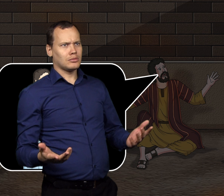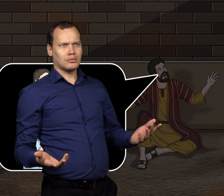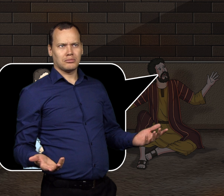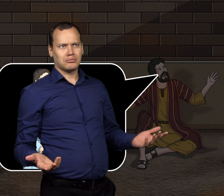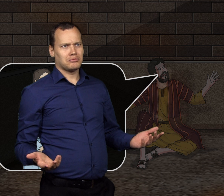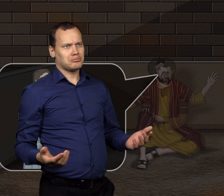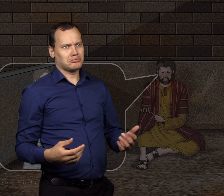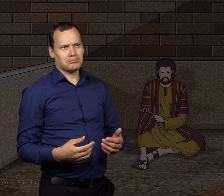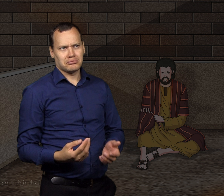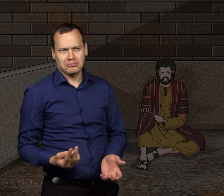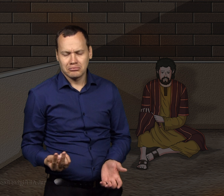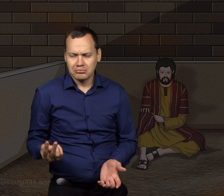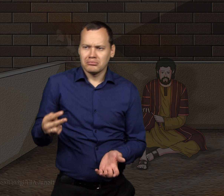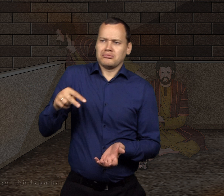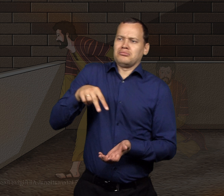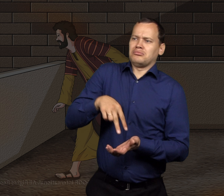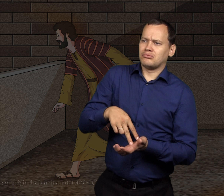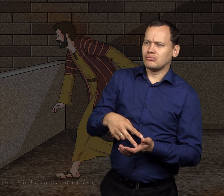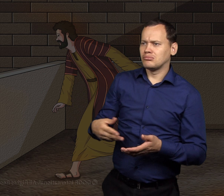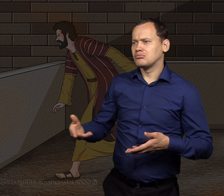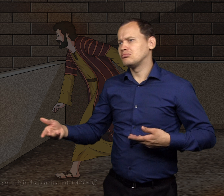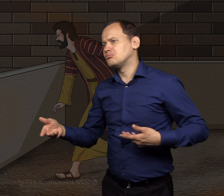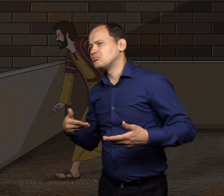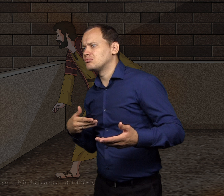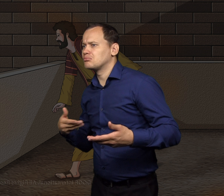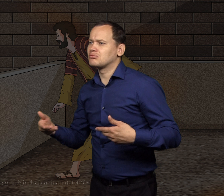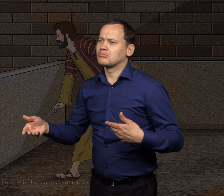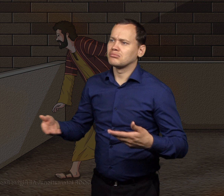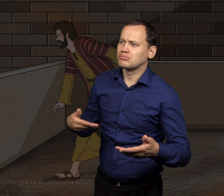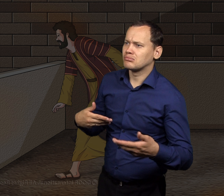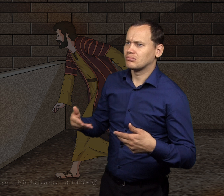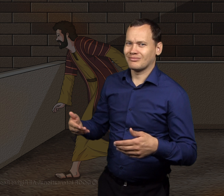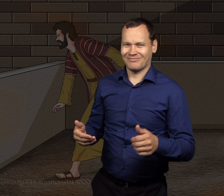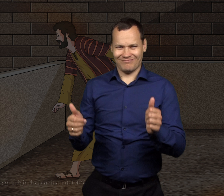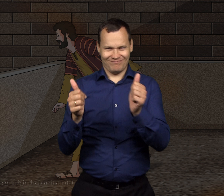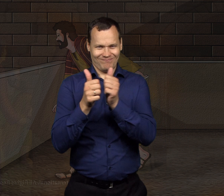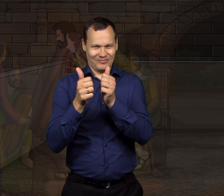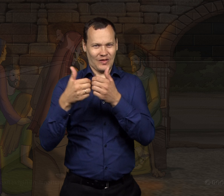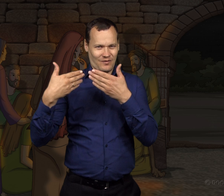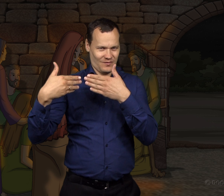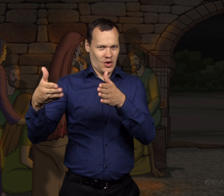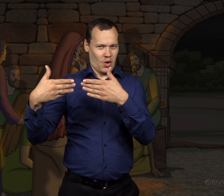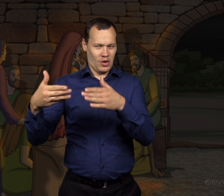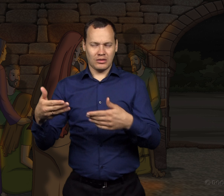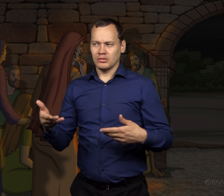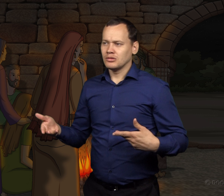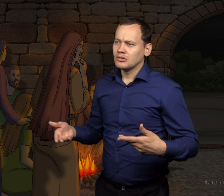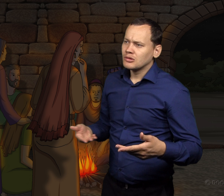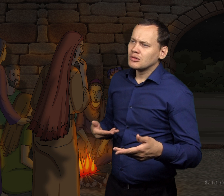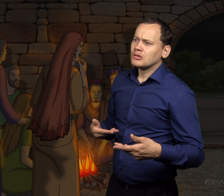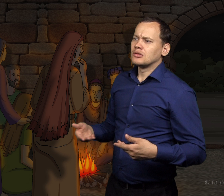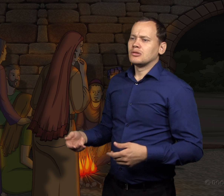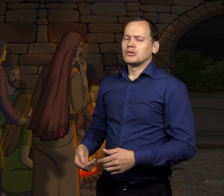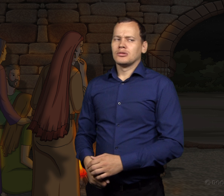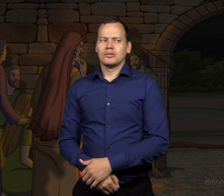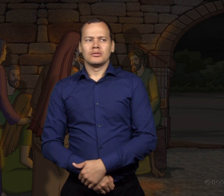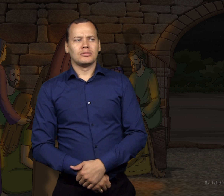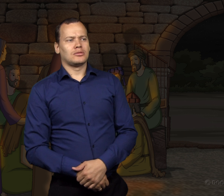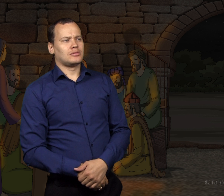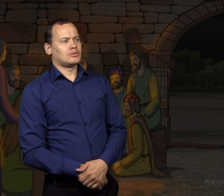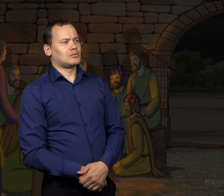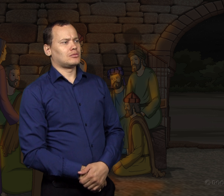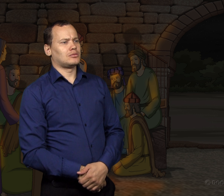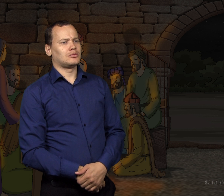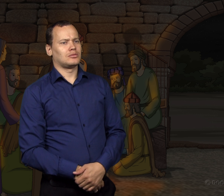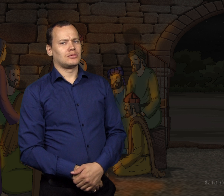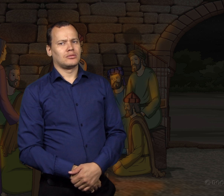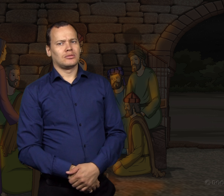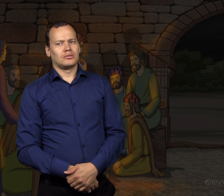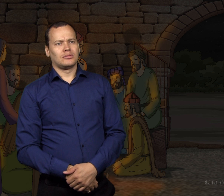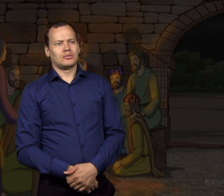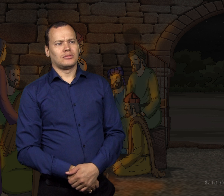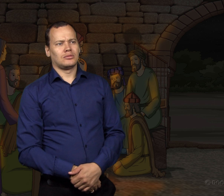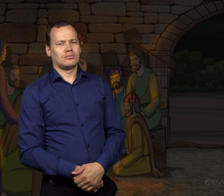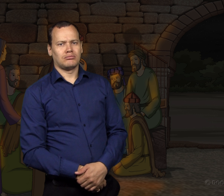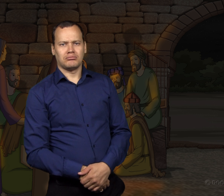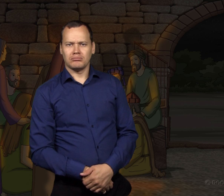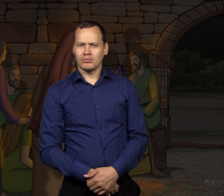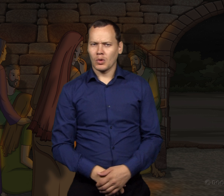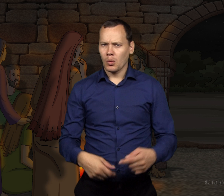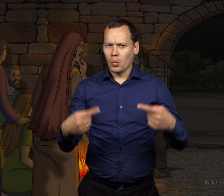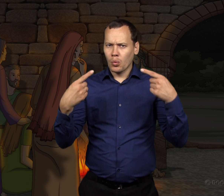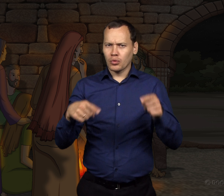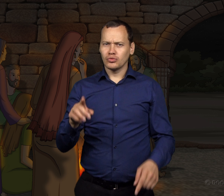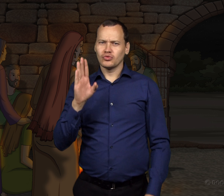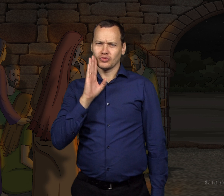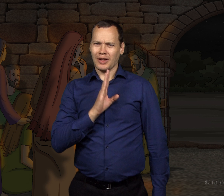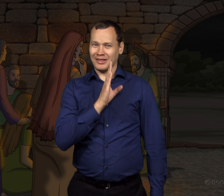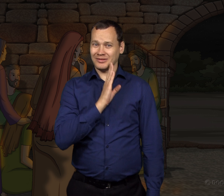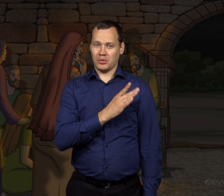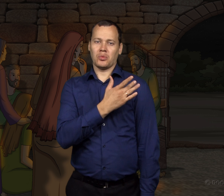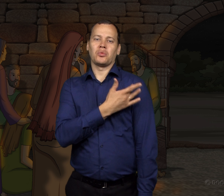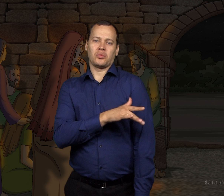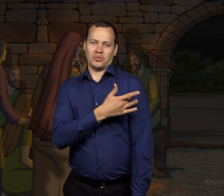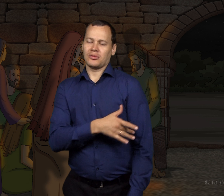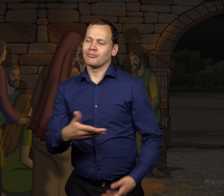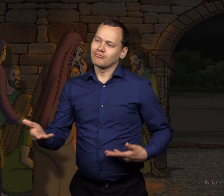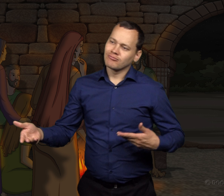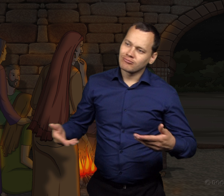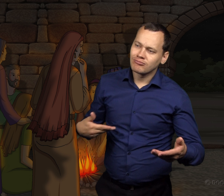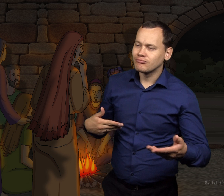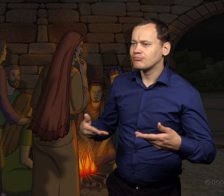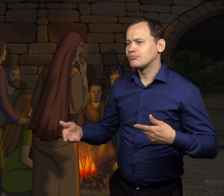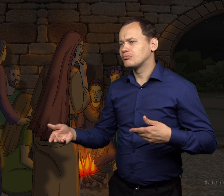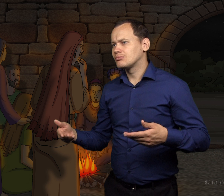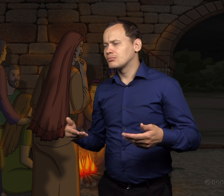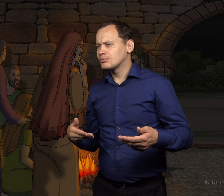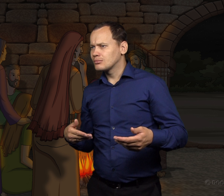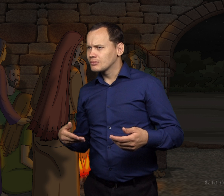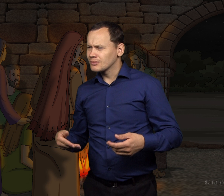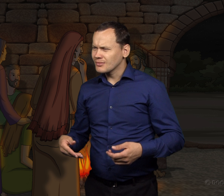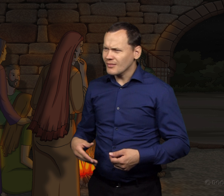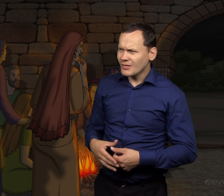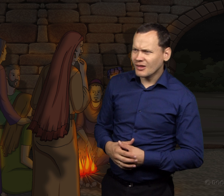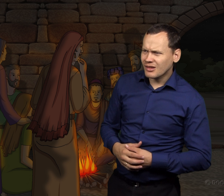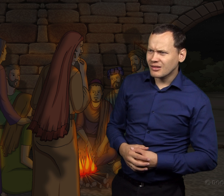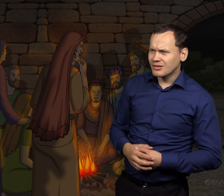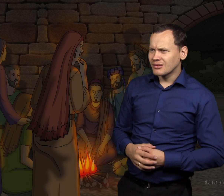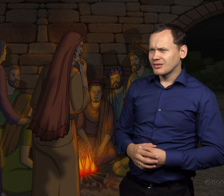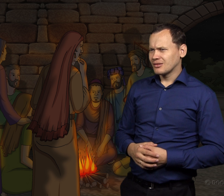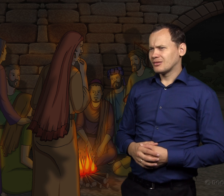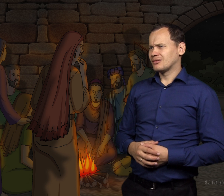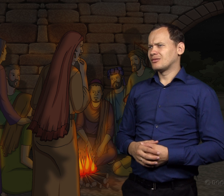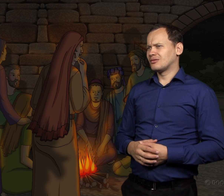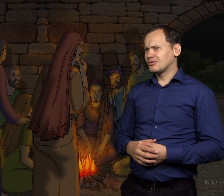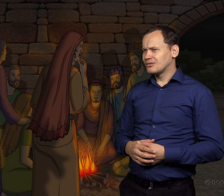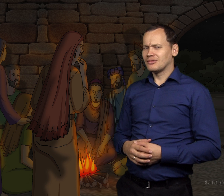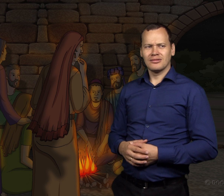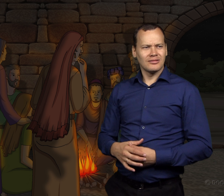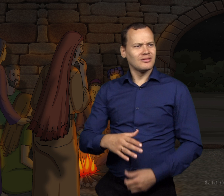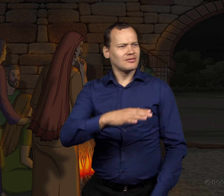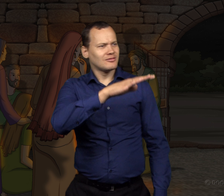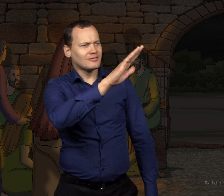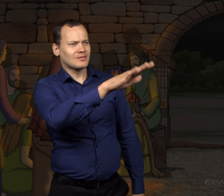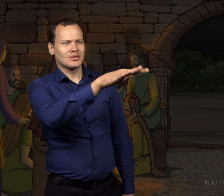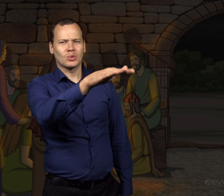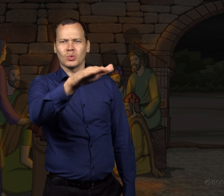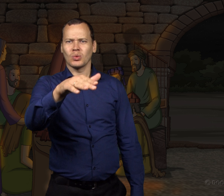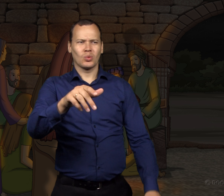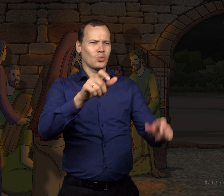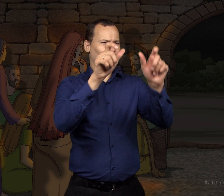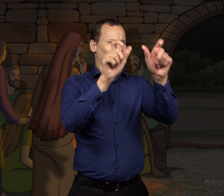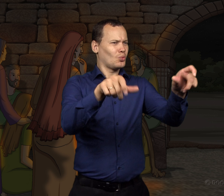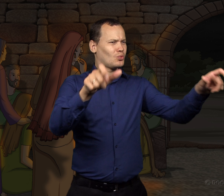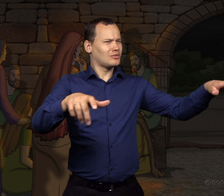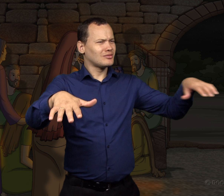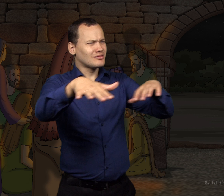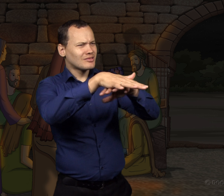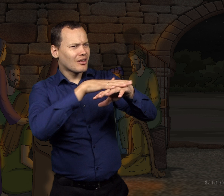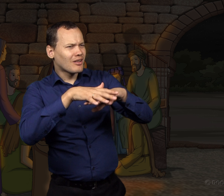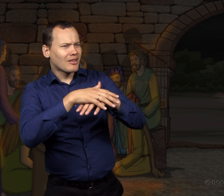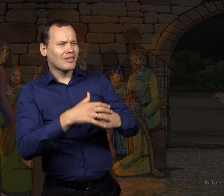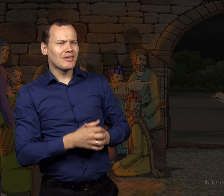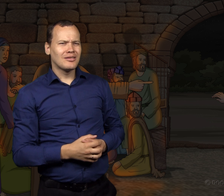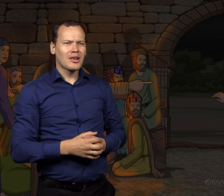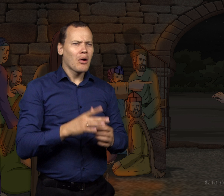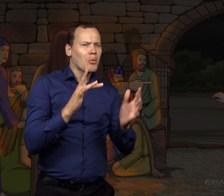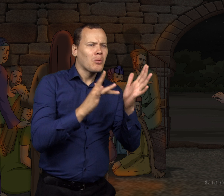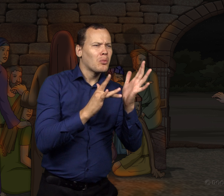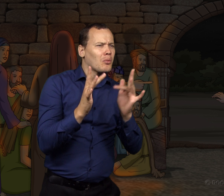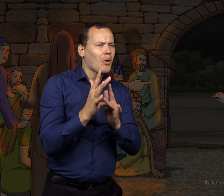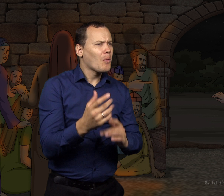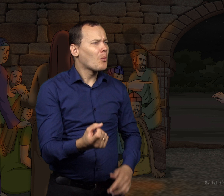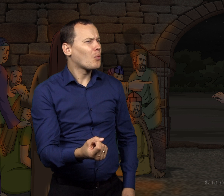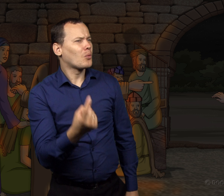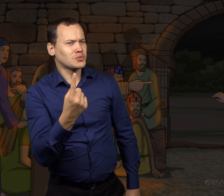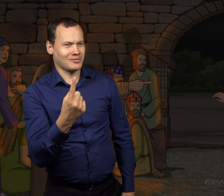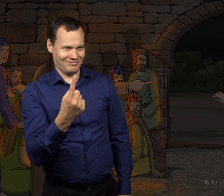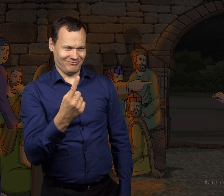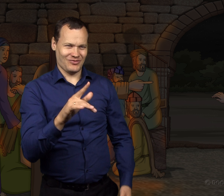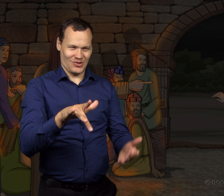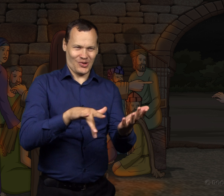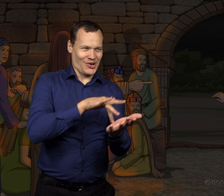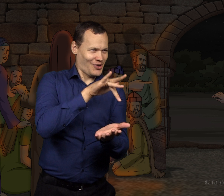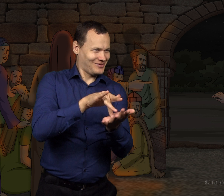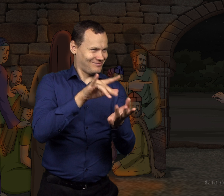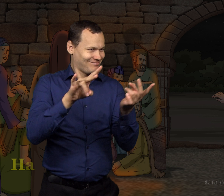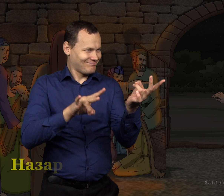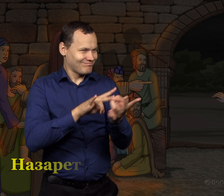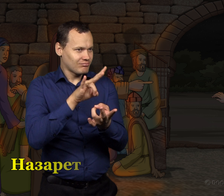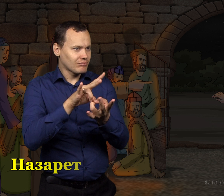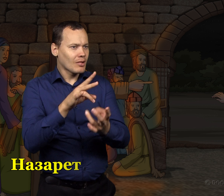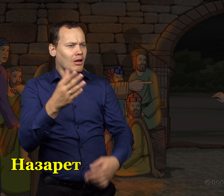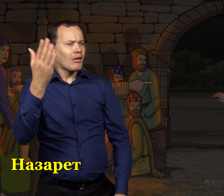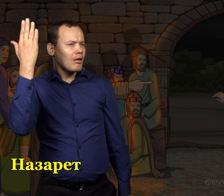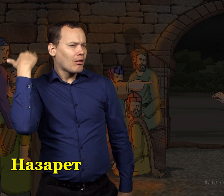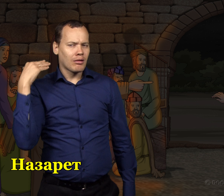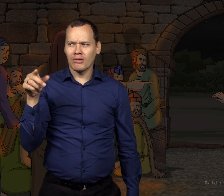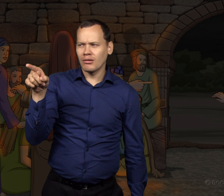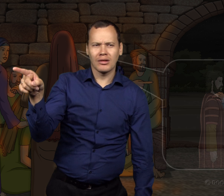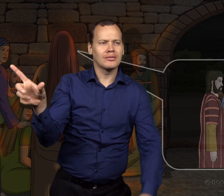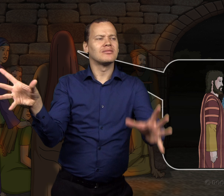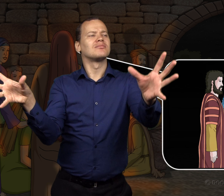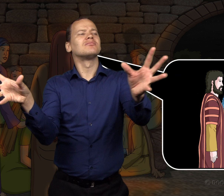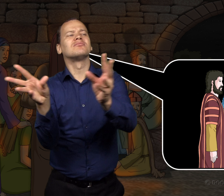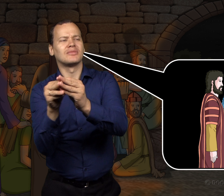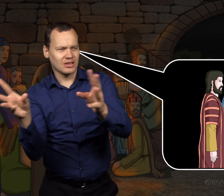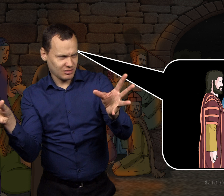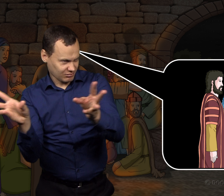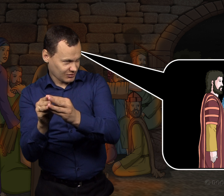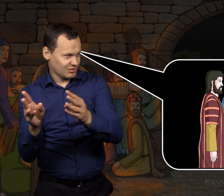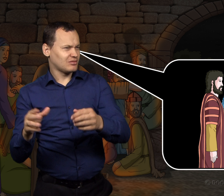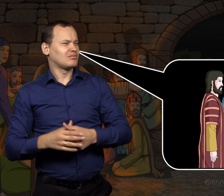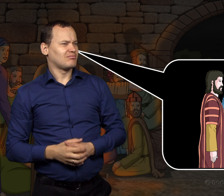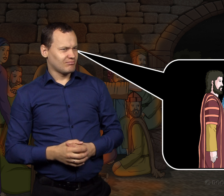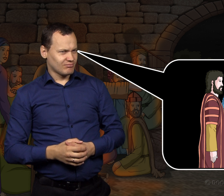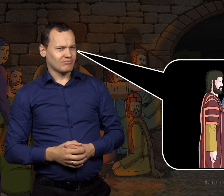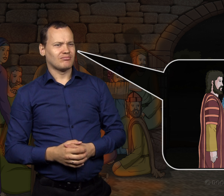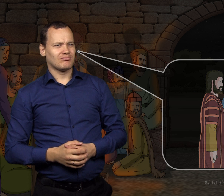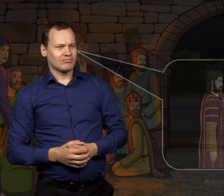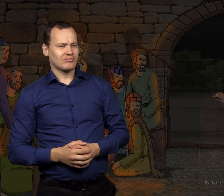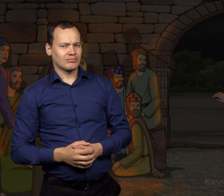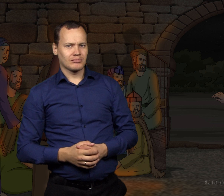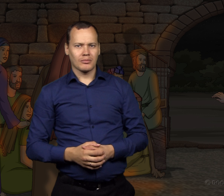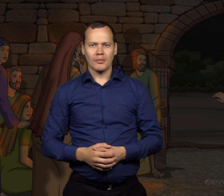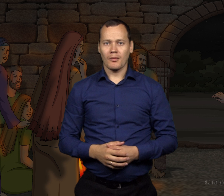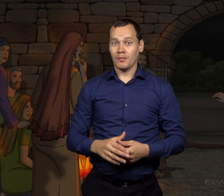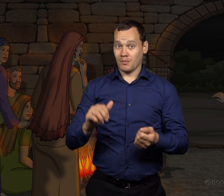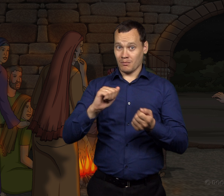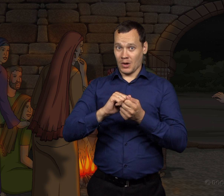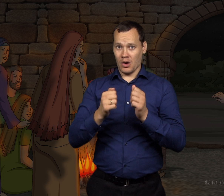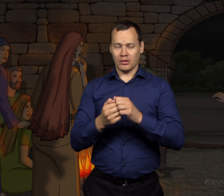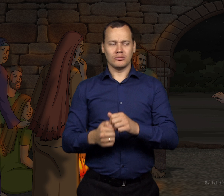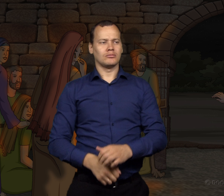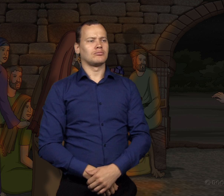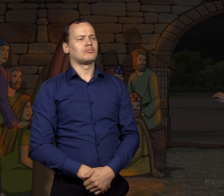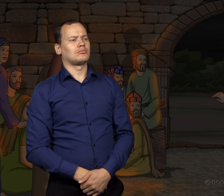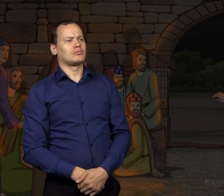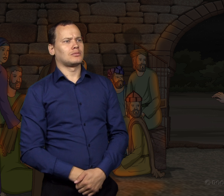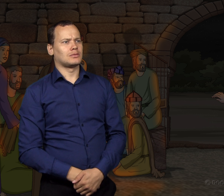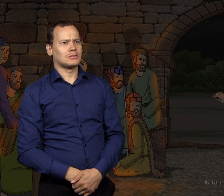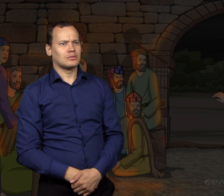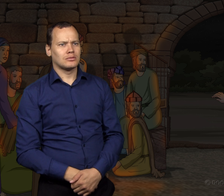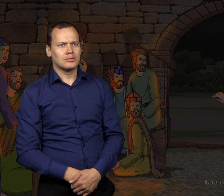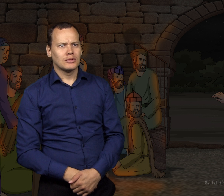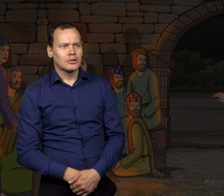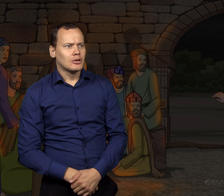When Peter had gone out to the gateway, another servant girl saw him and said to the people there, “This man was with Jesus of Nazareth.”